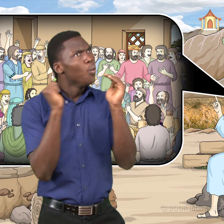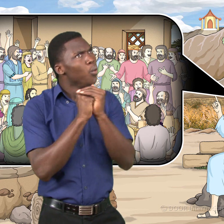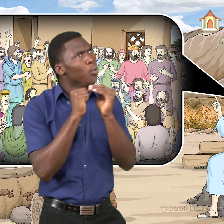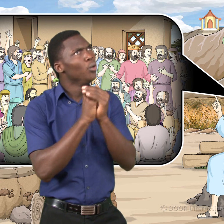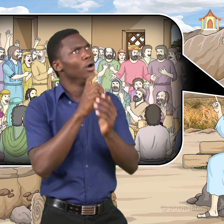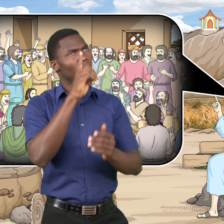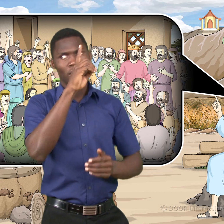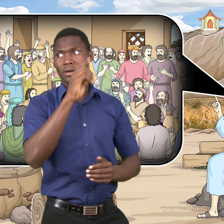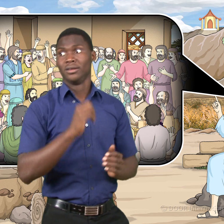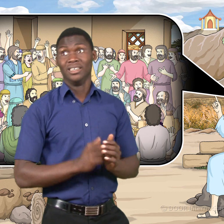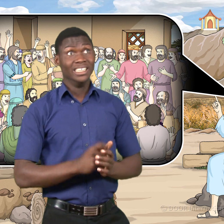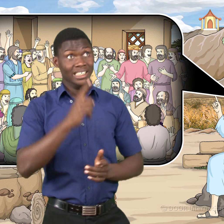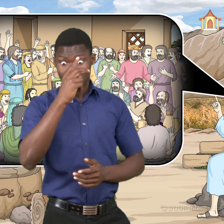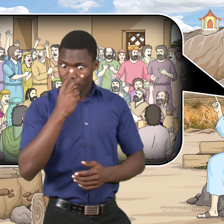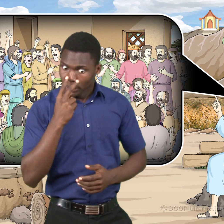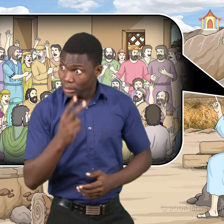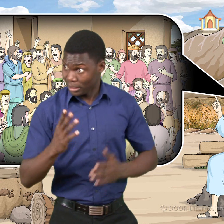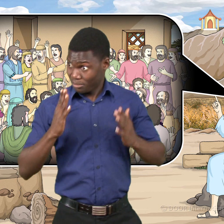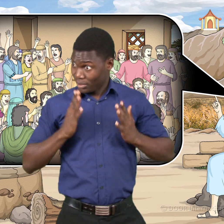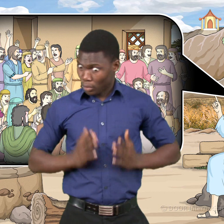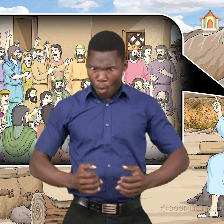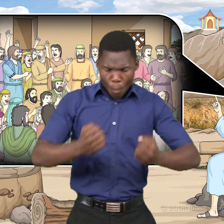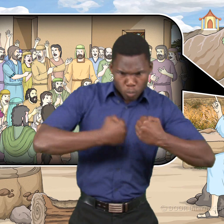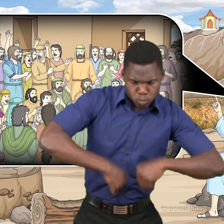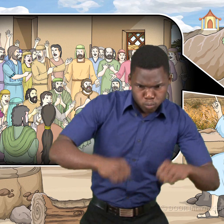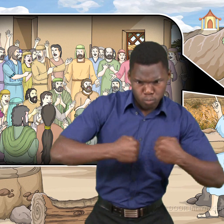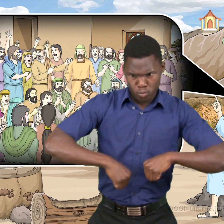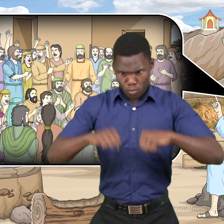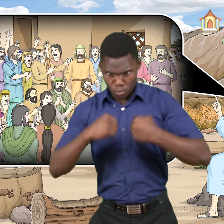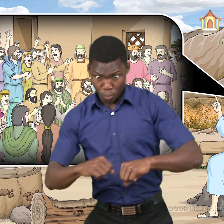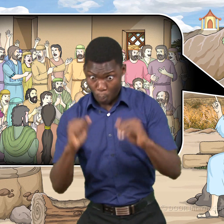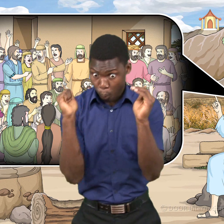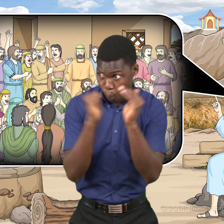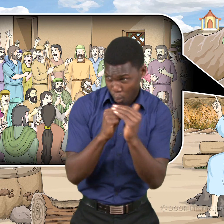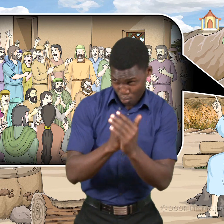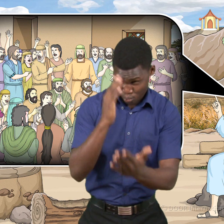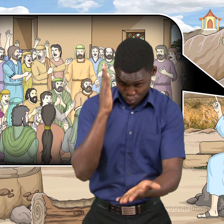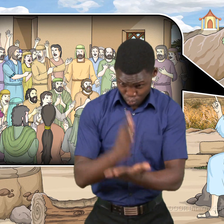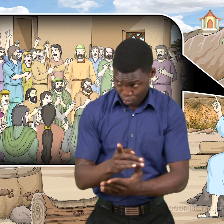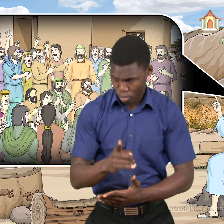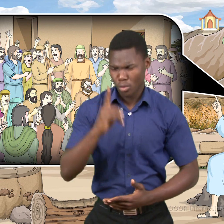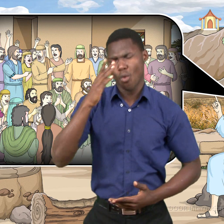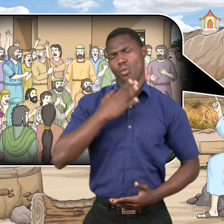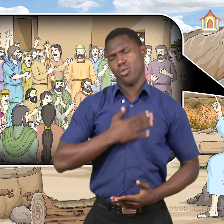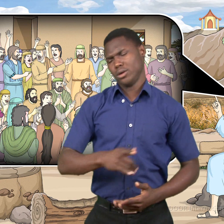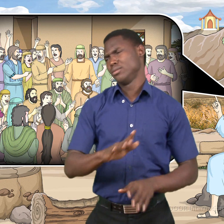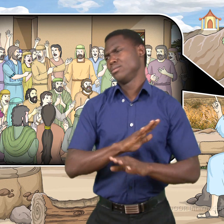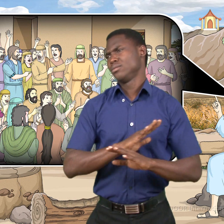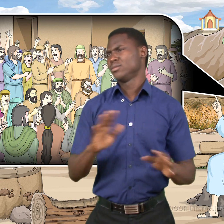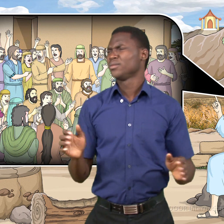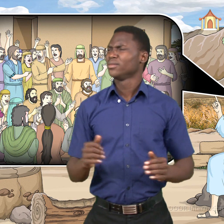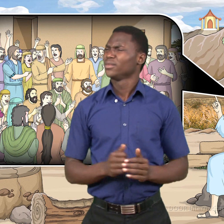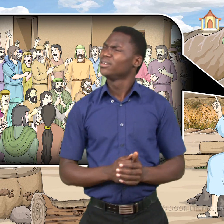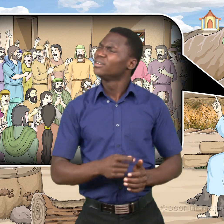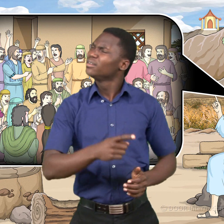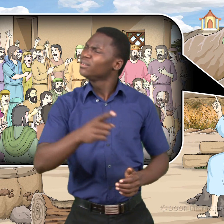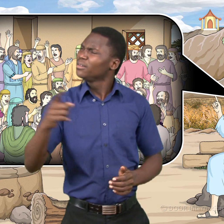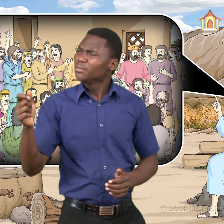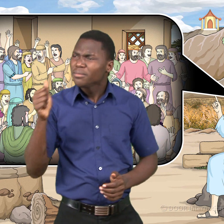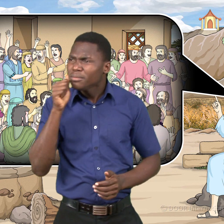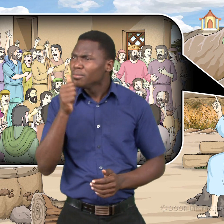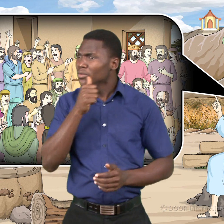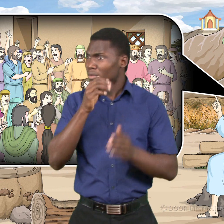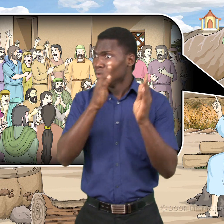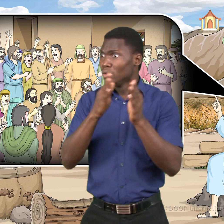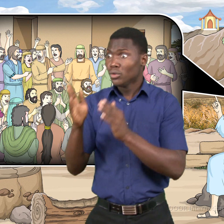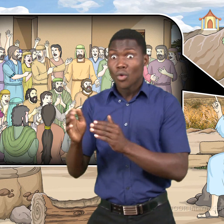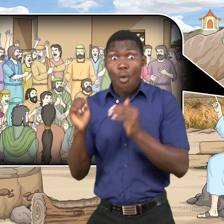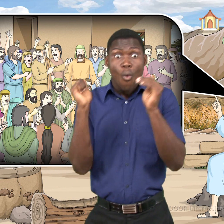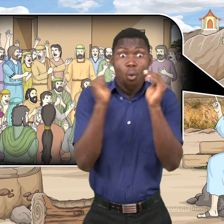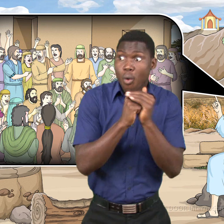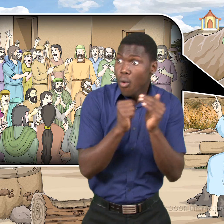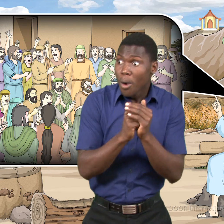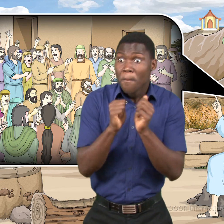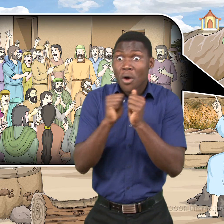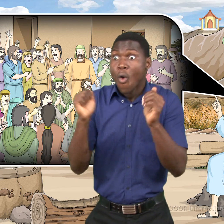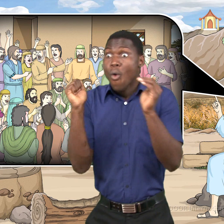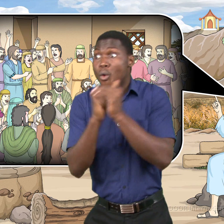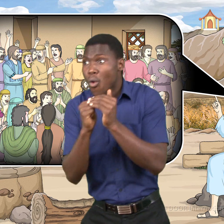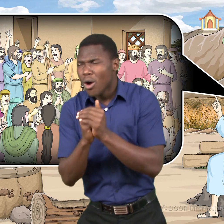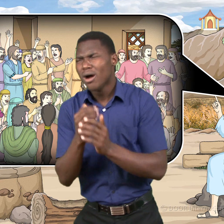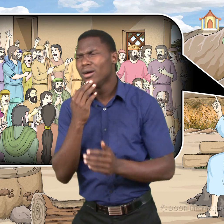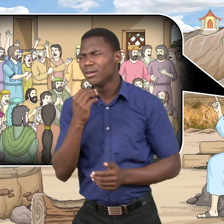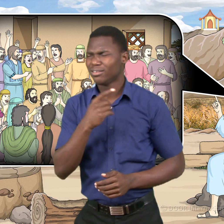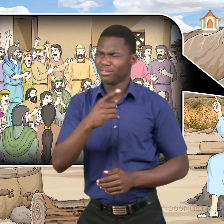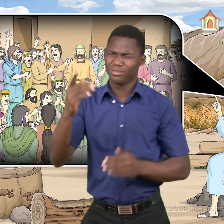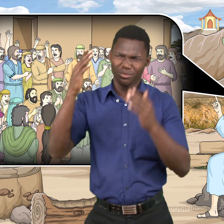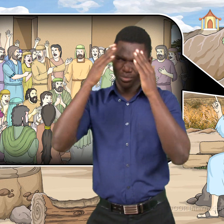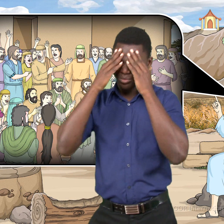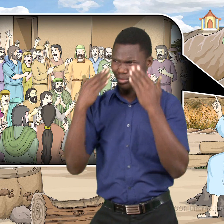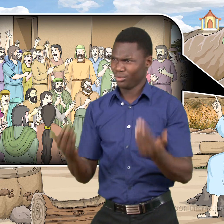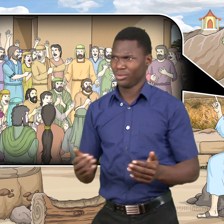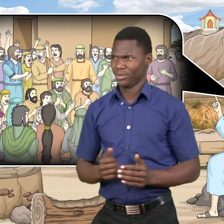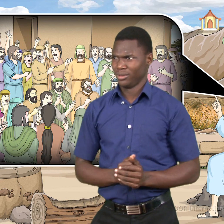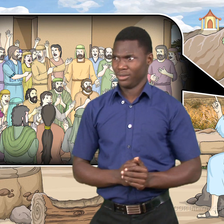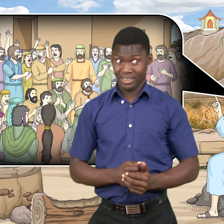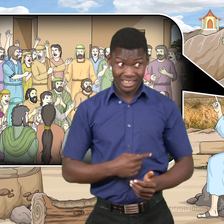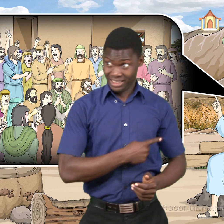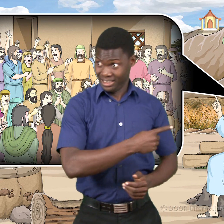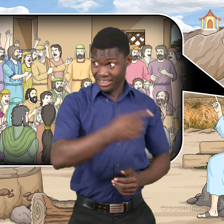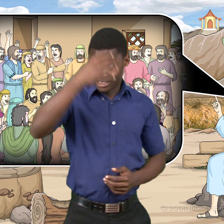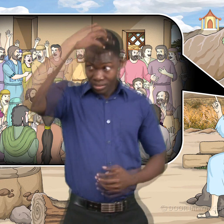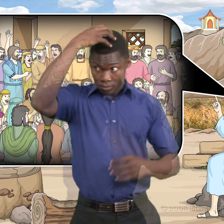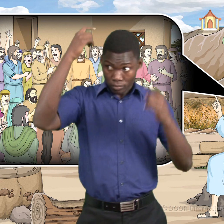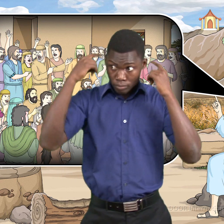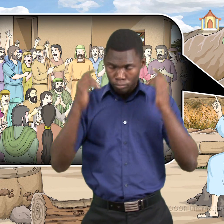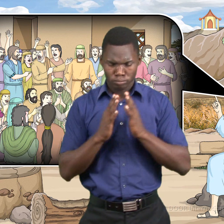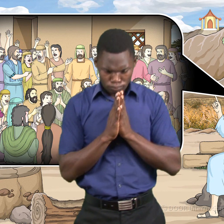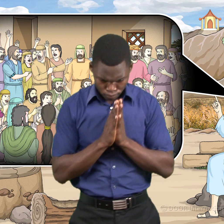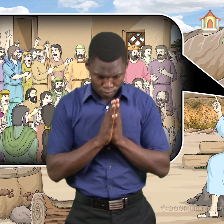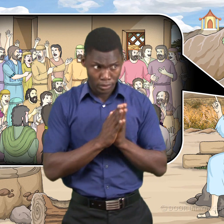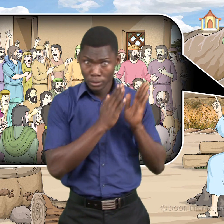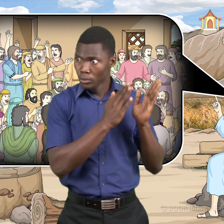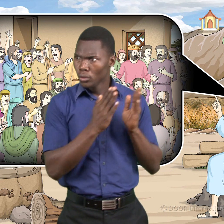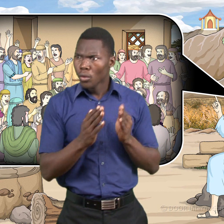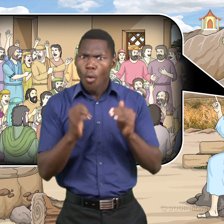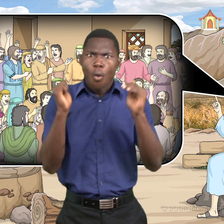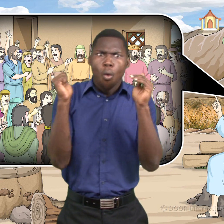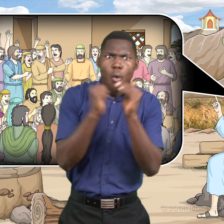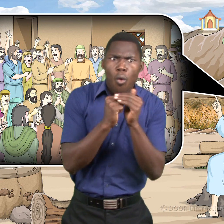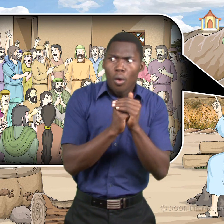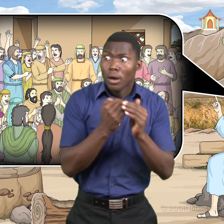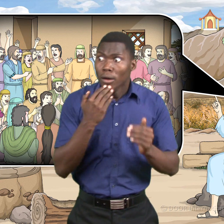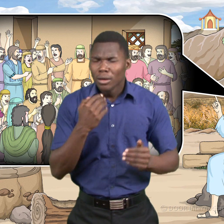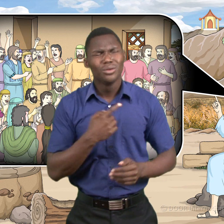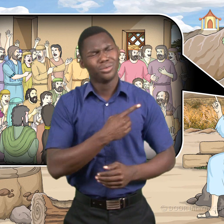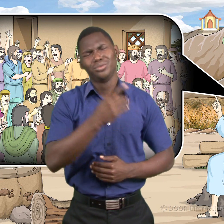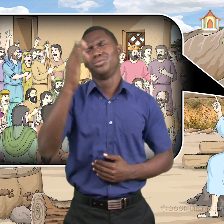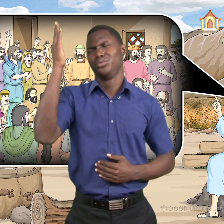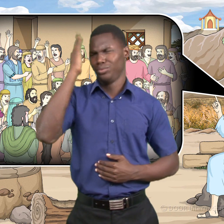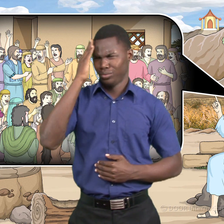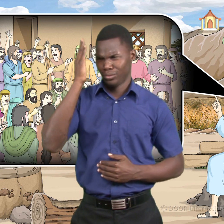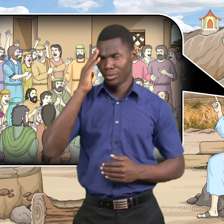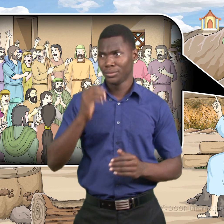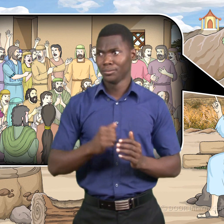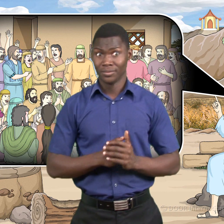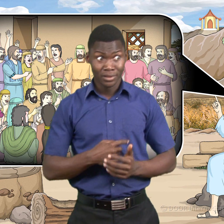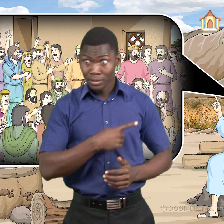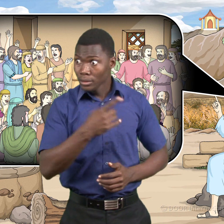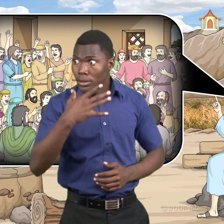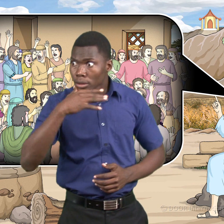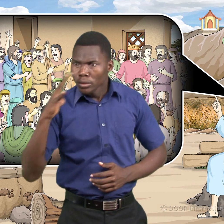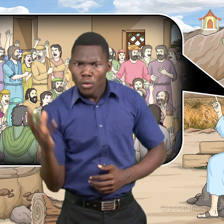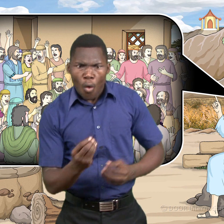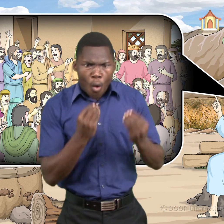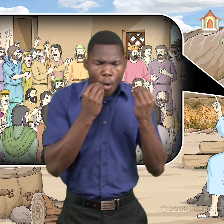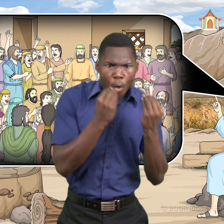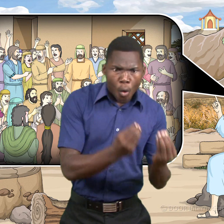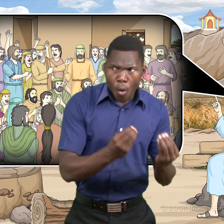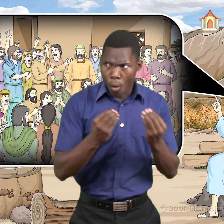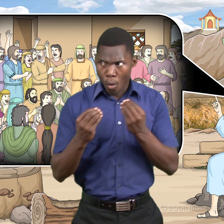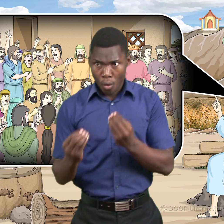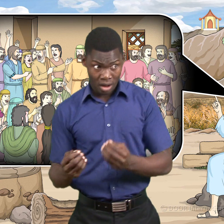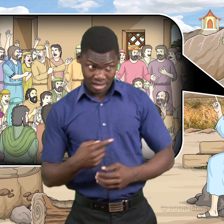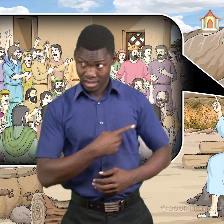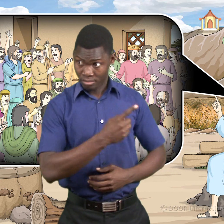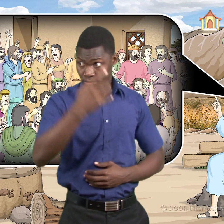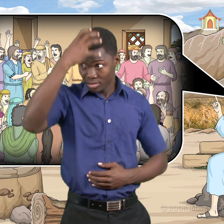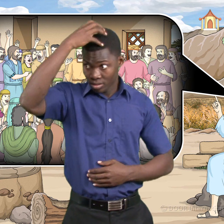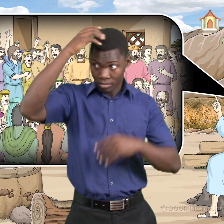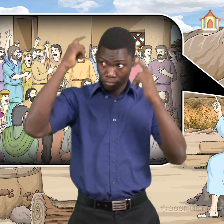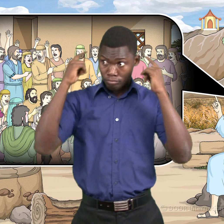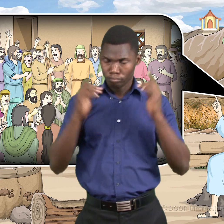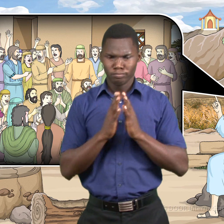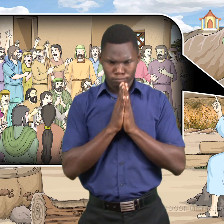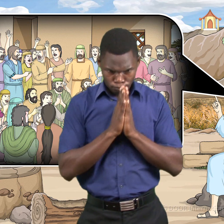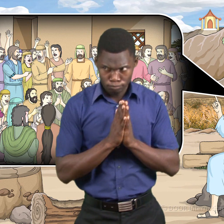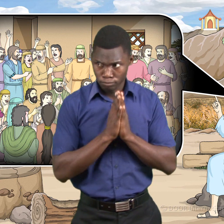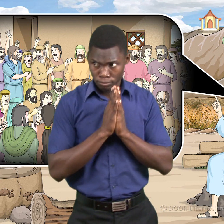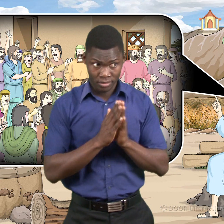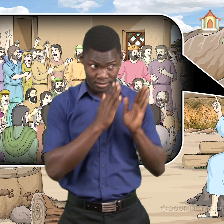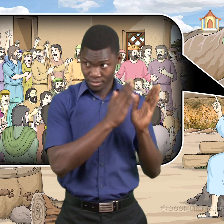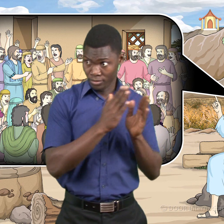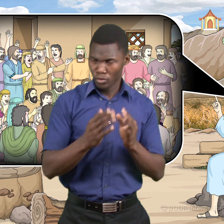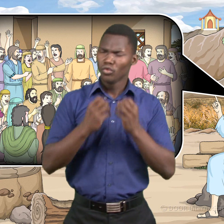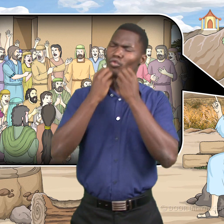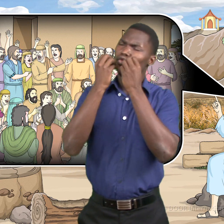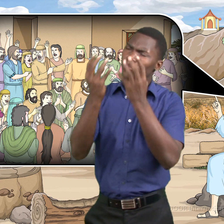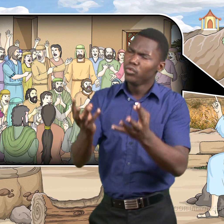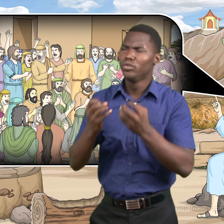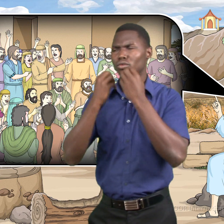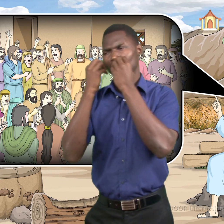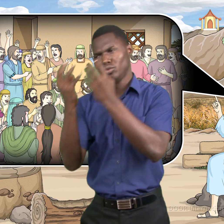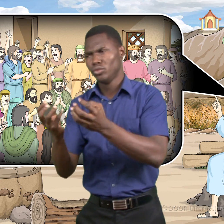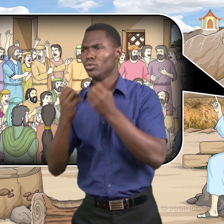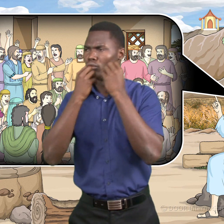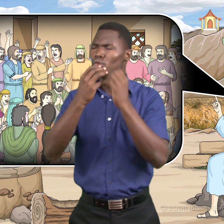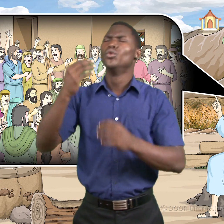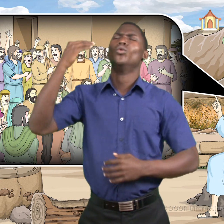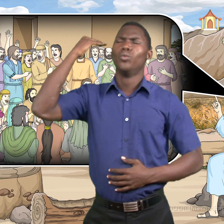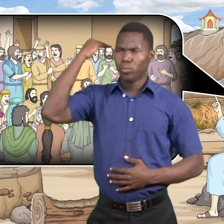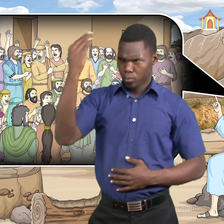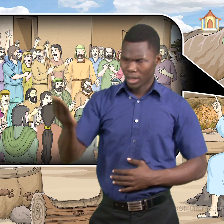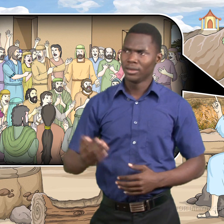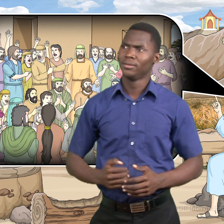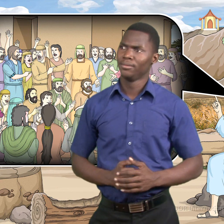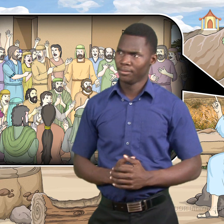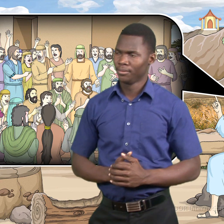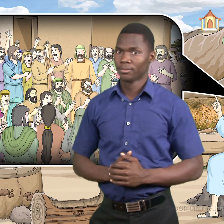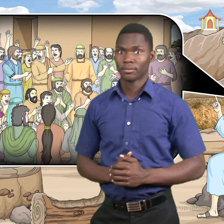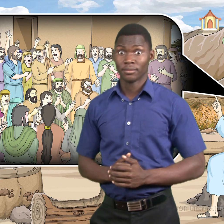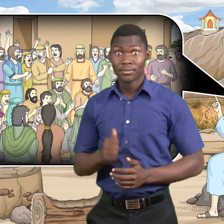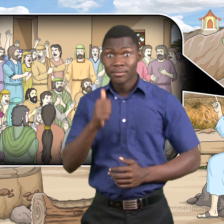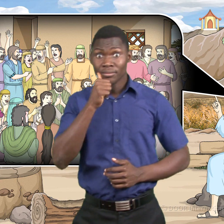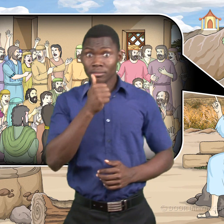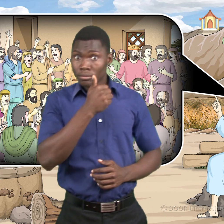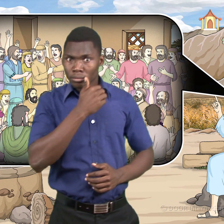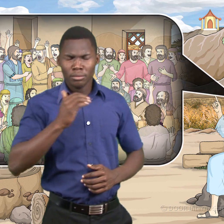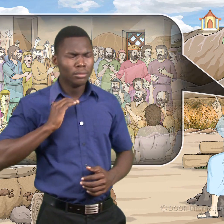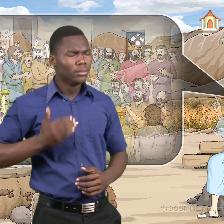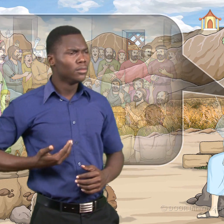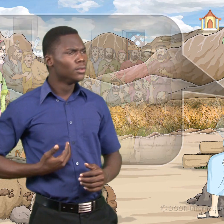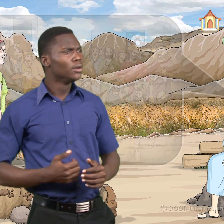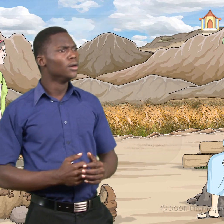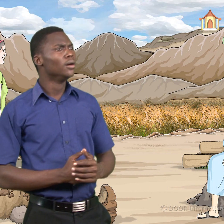But a time is coming and has now come when the true worshipers will worship the Father in spirit and in truth, for the Father is seeking such as these to worship Him.